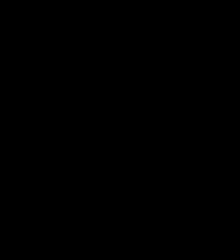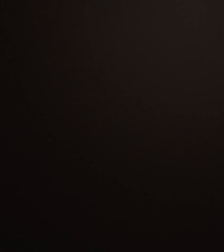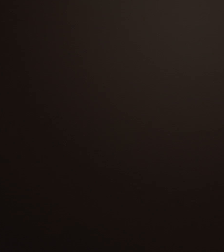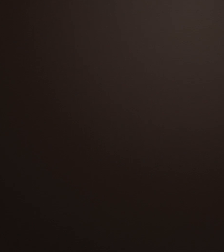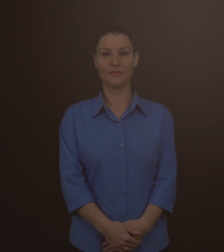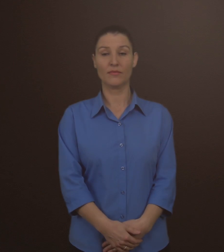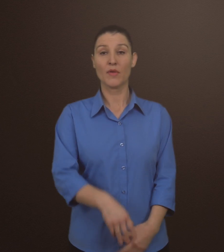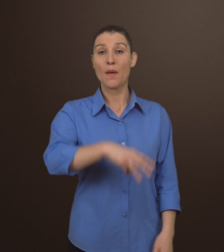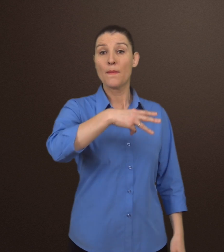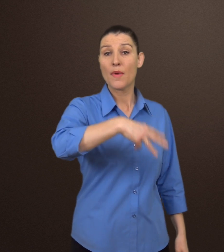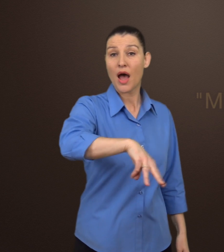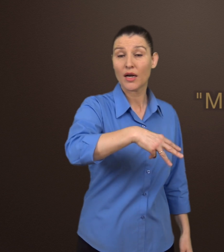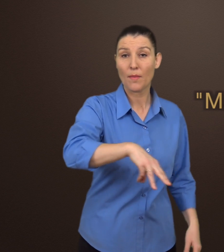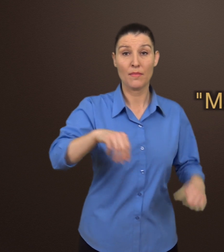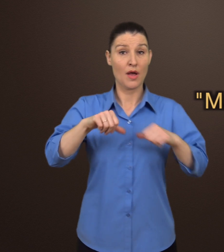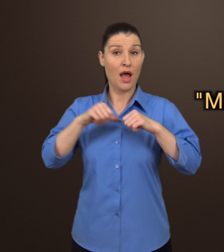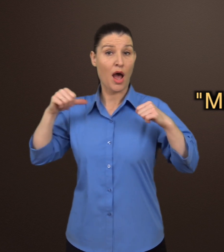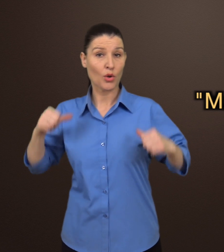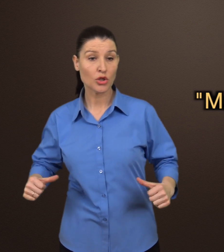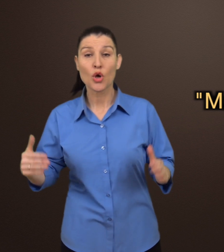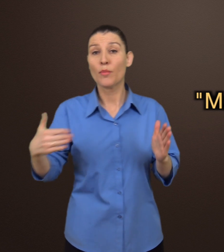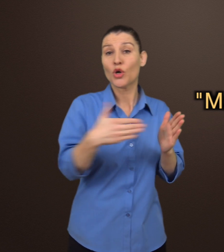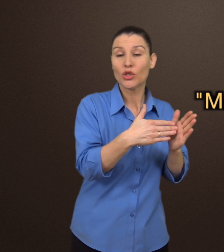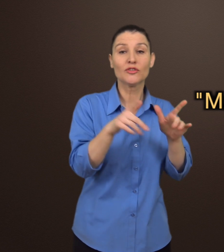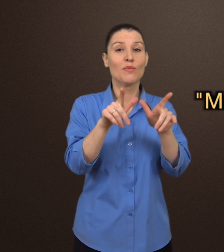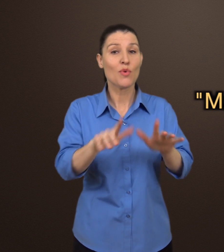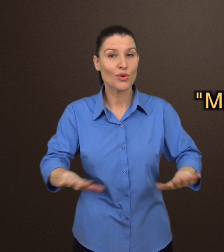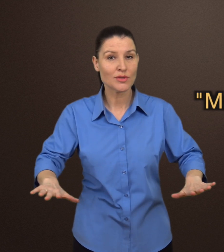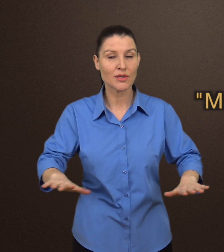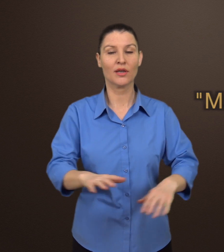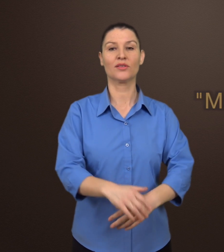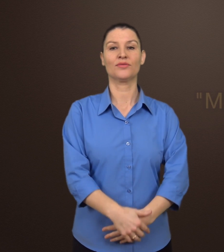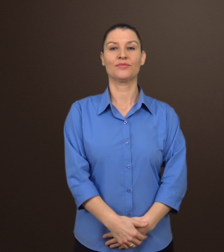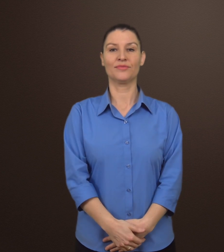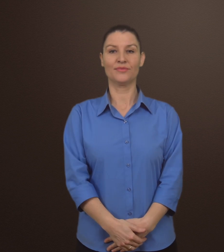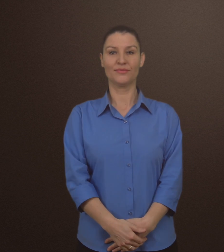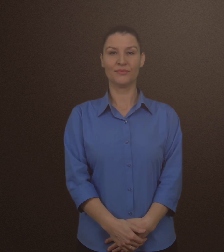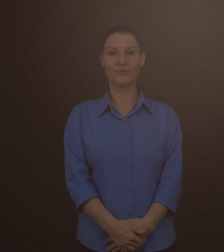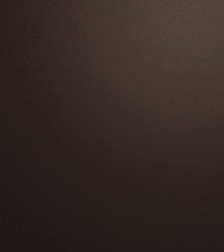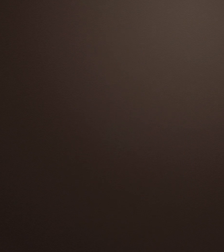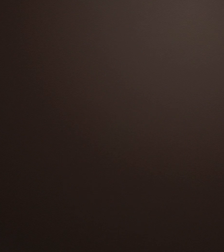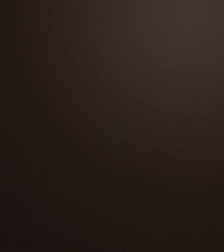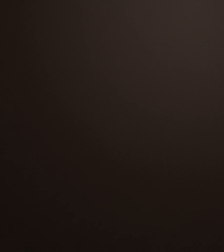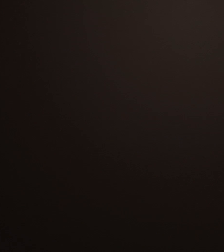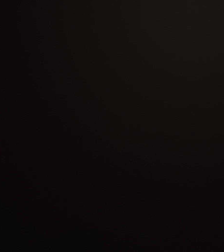Miriam and Aaron criticize Moses